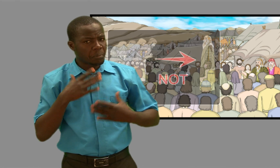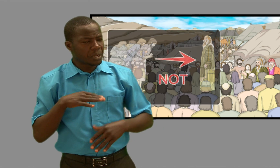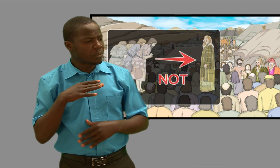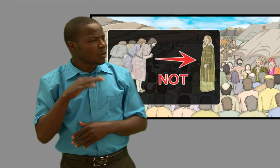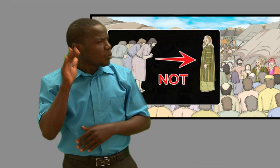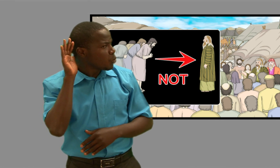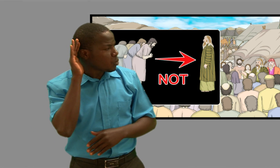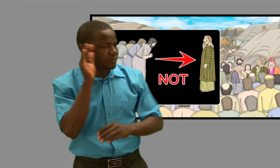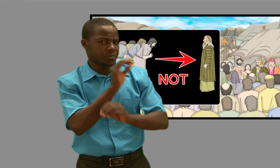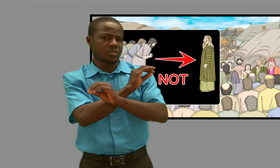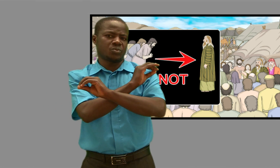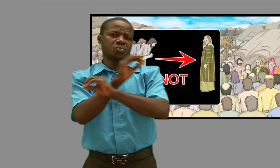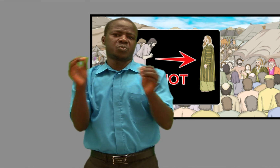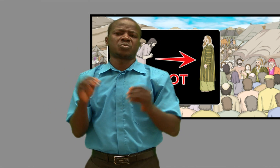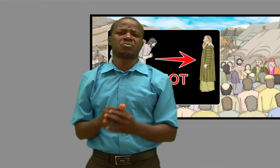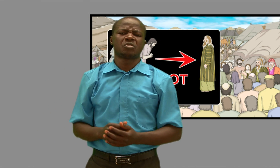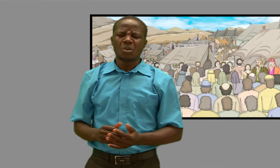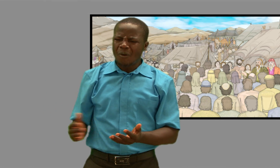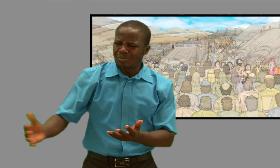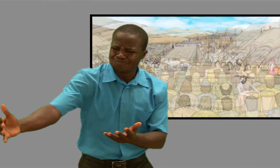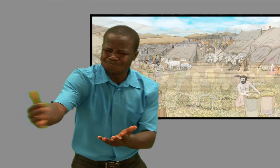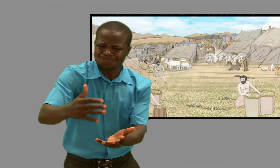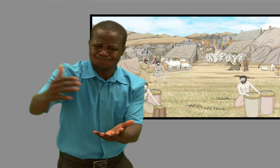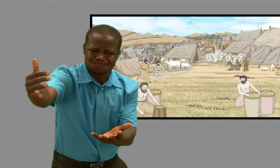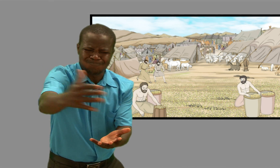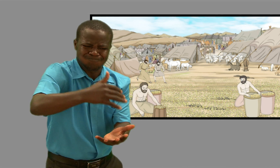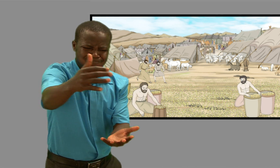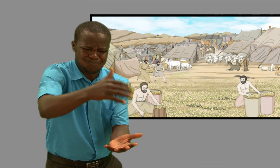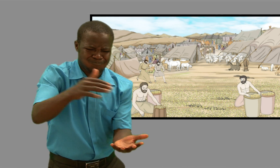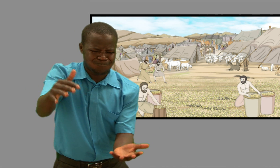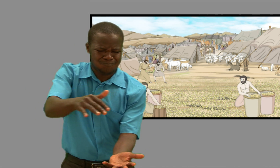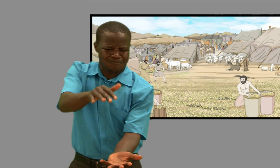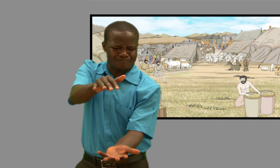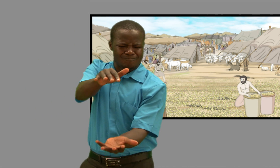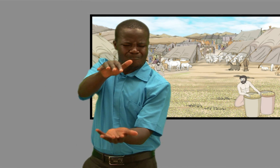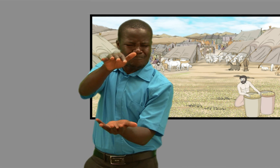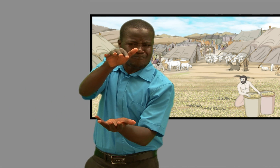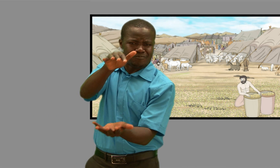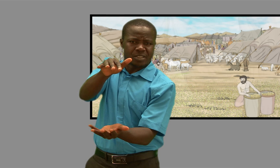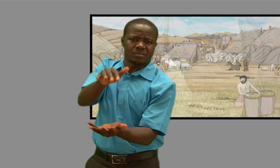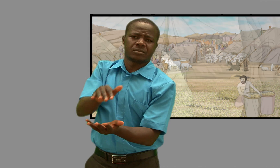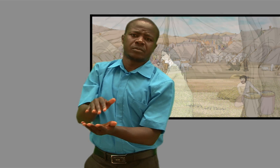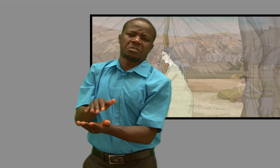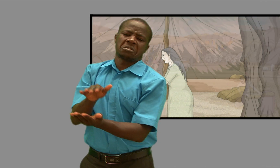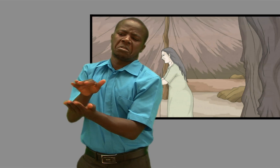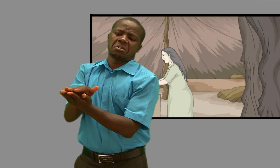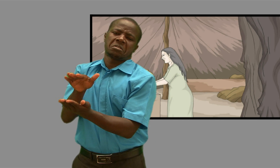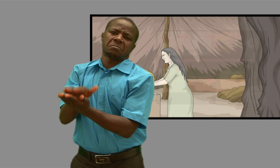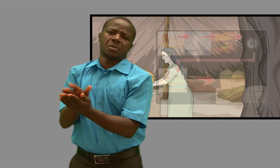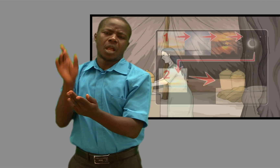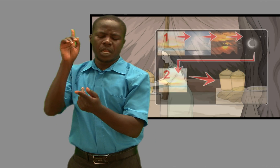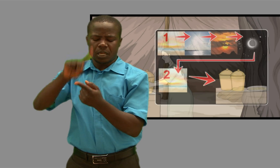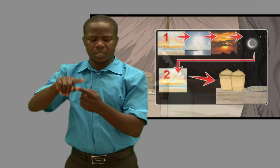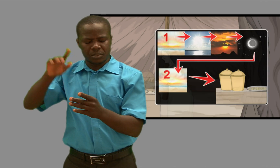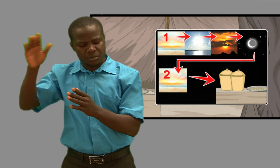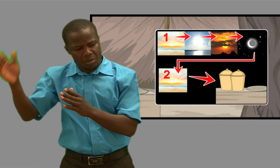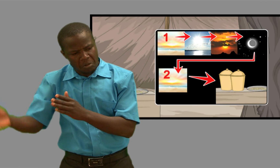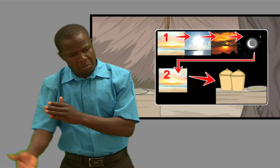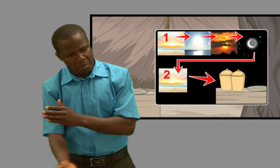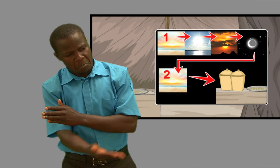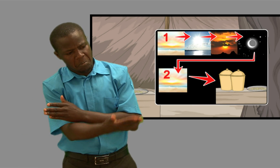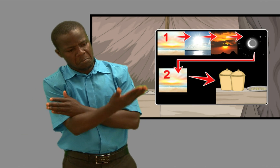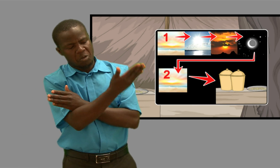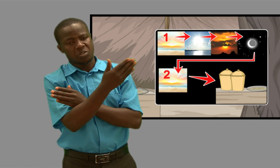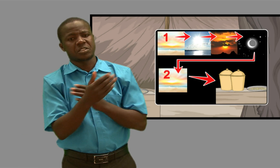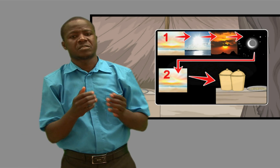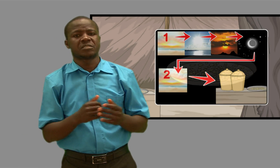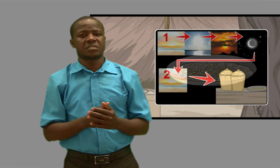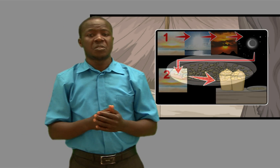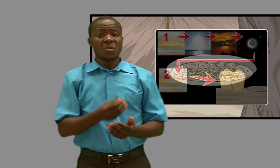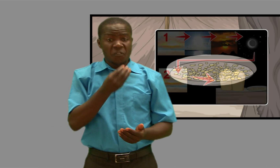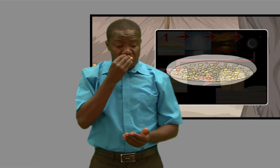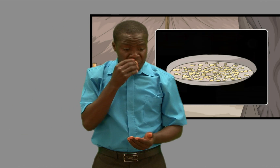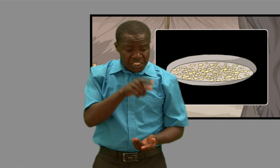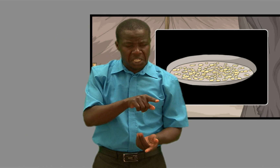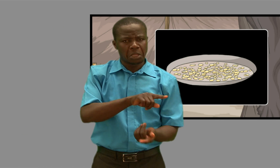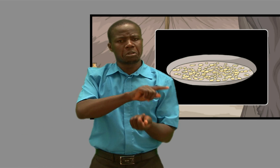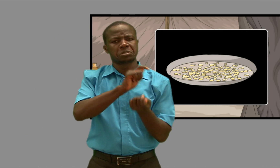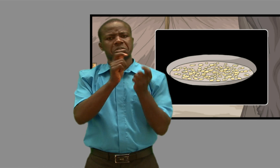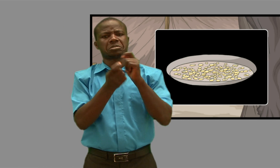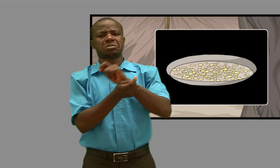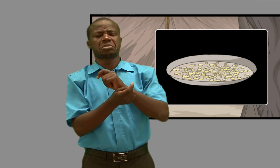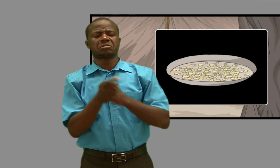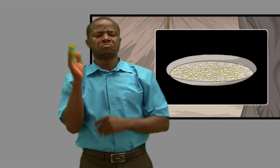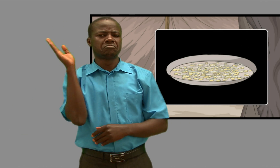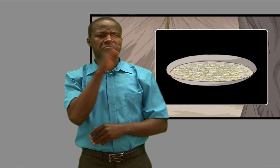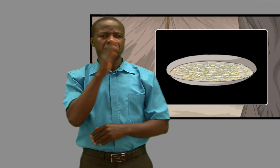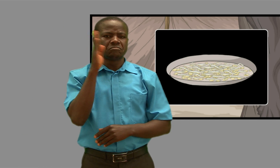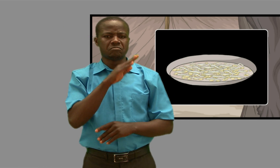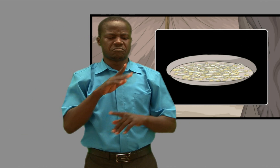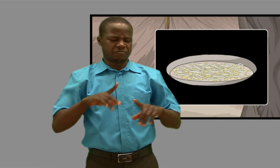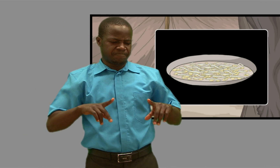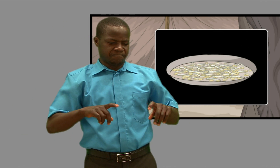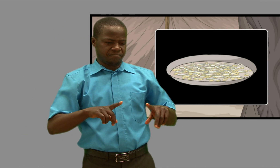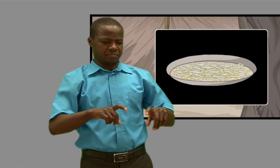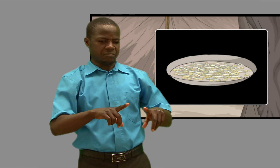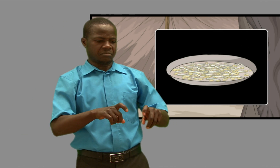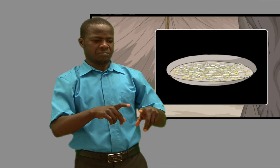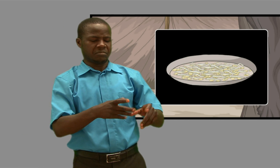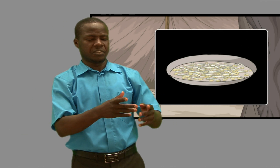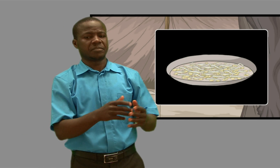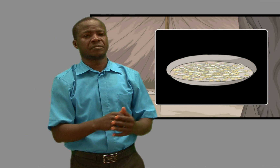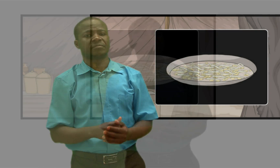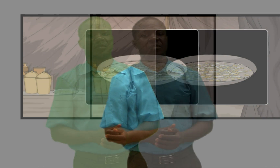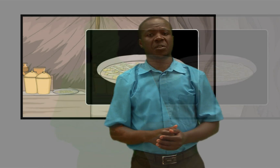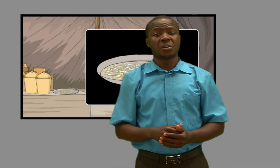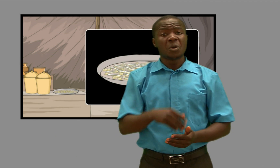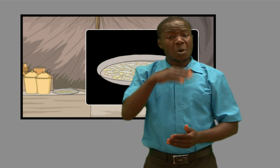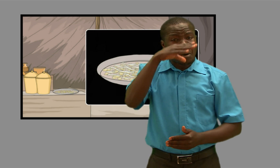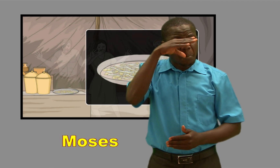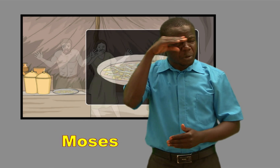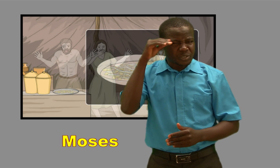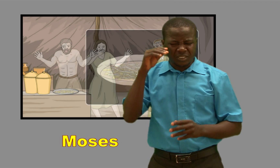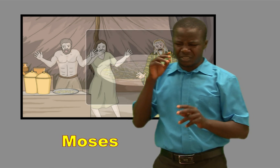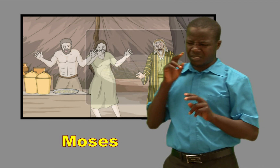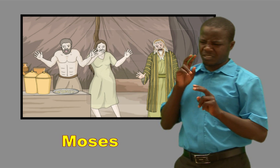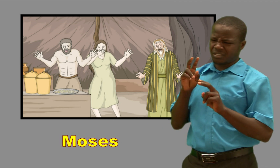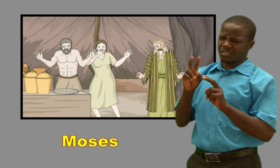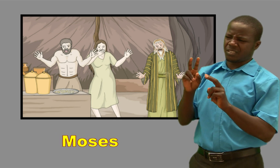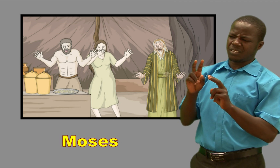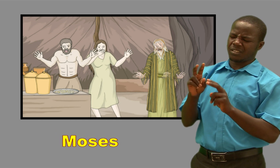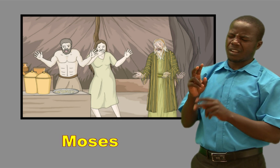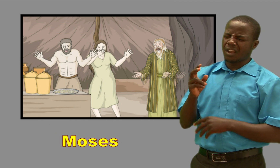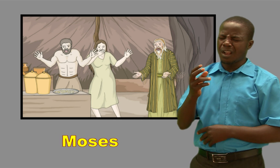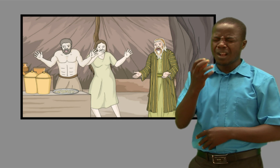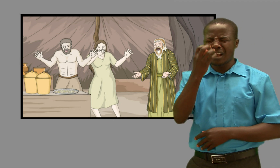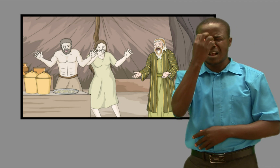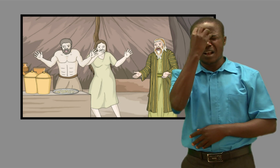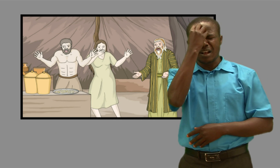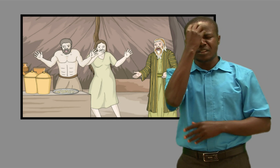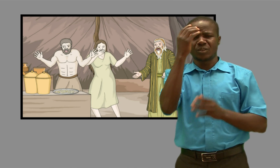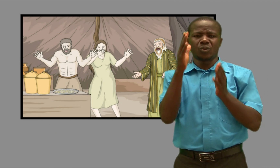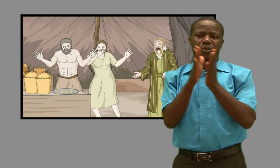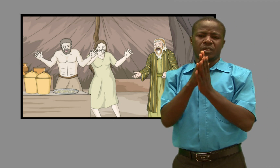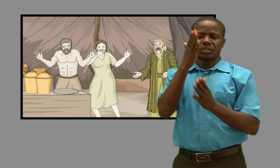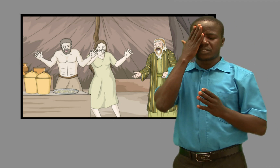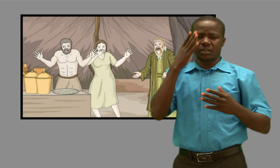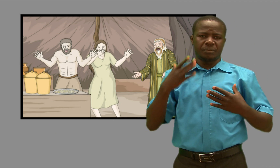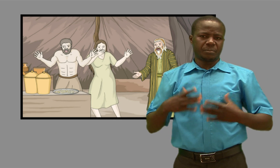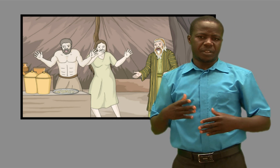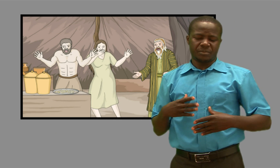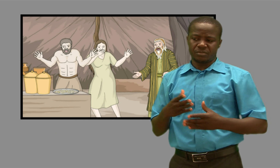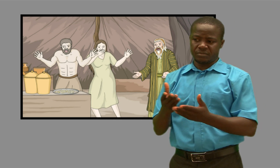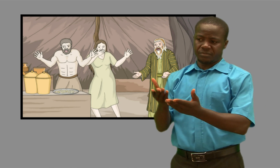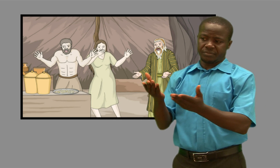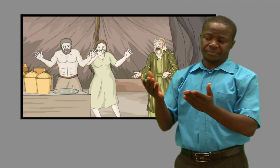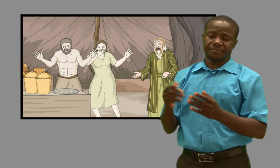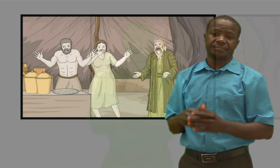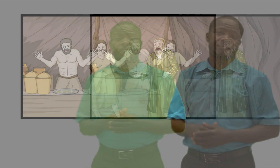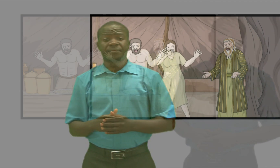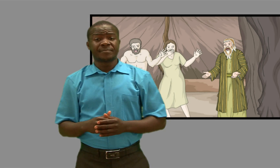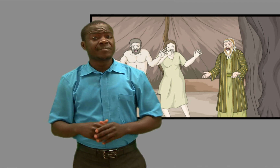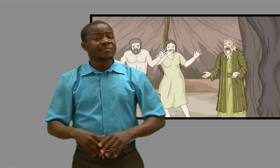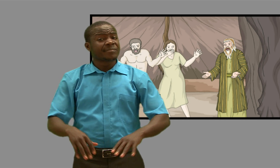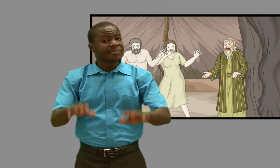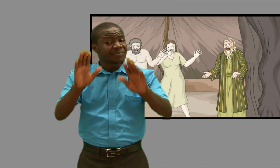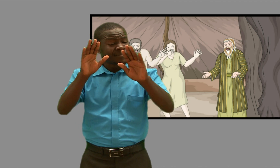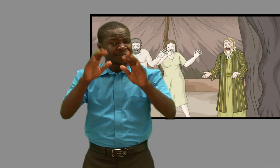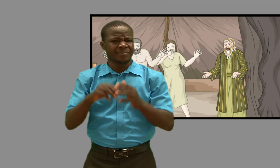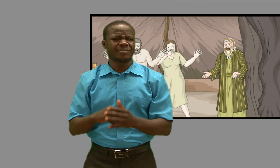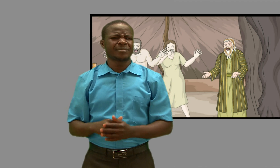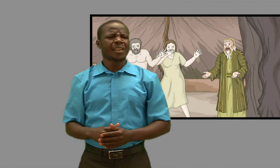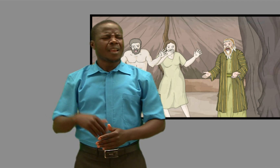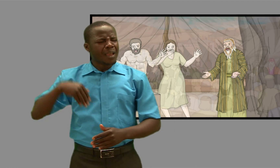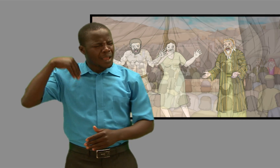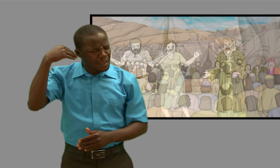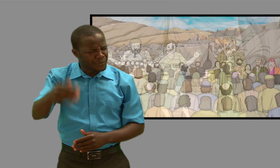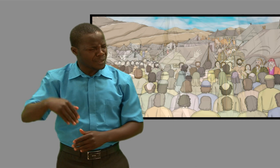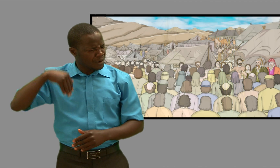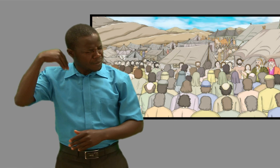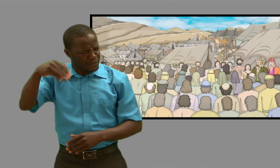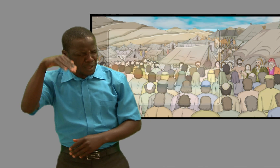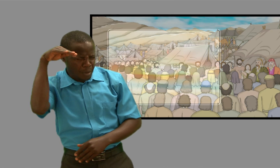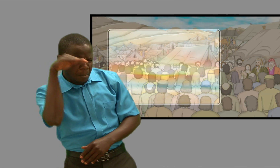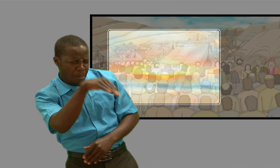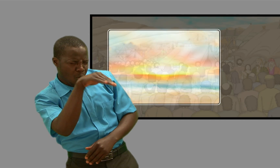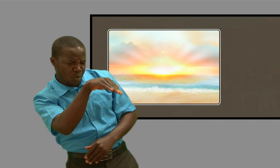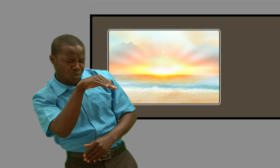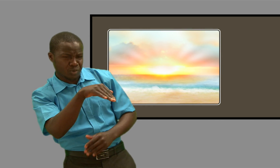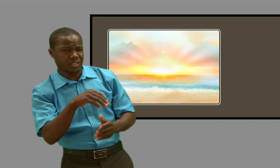some people left part of it until morning, and it became infested with maggots and began to smell. So Moses was angry with them.